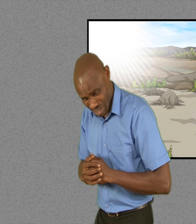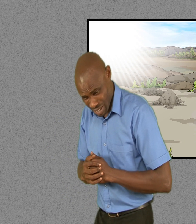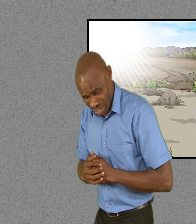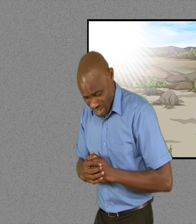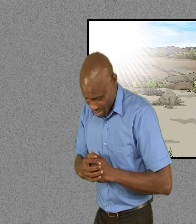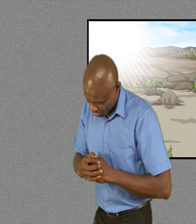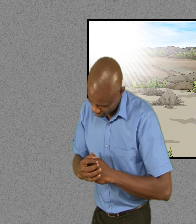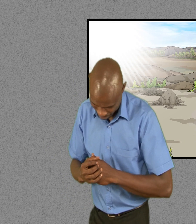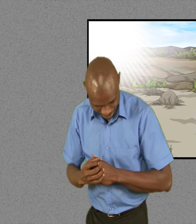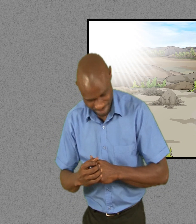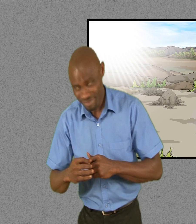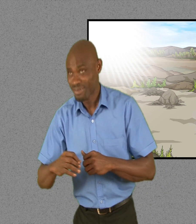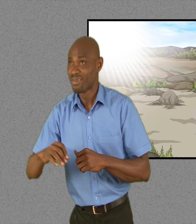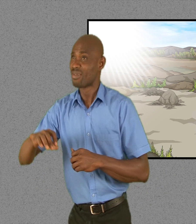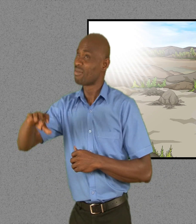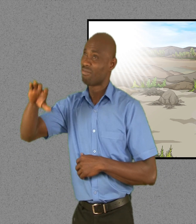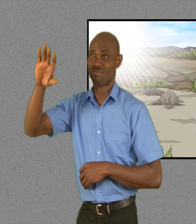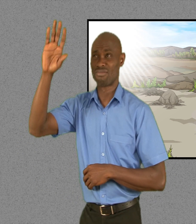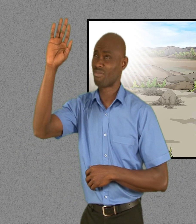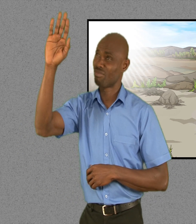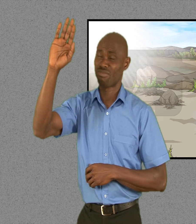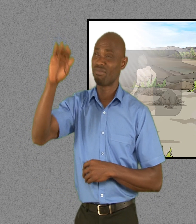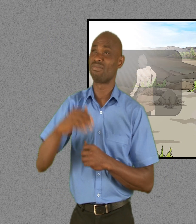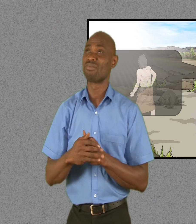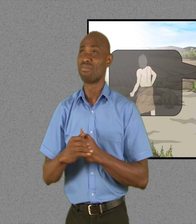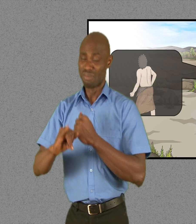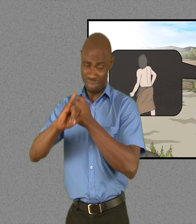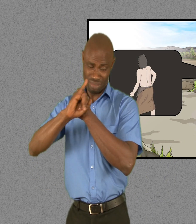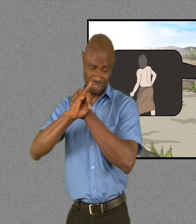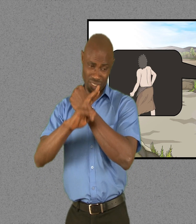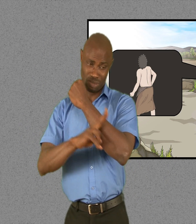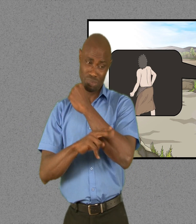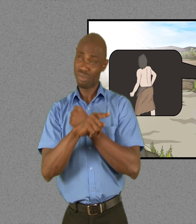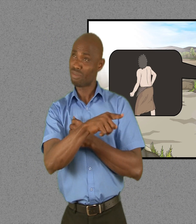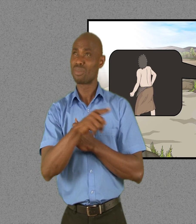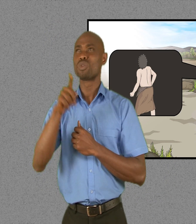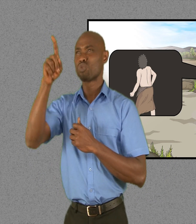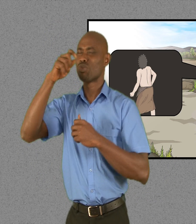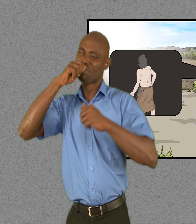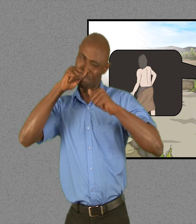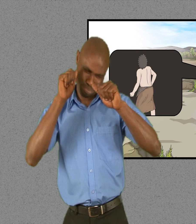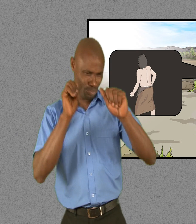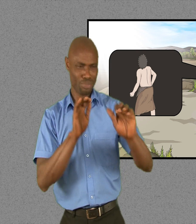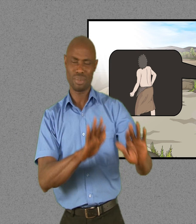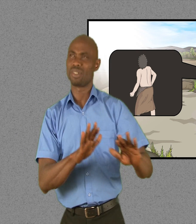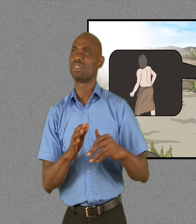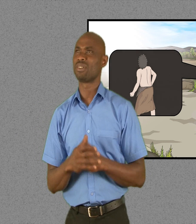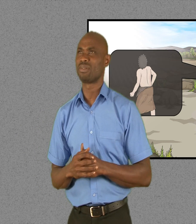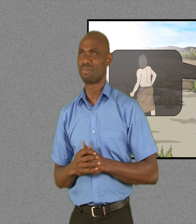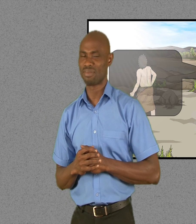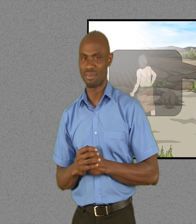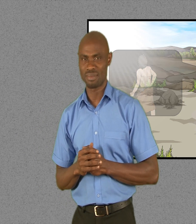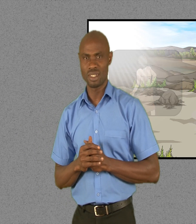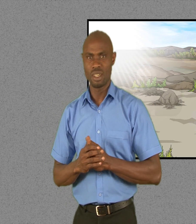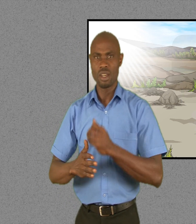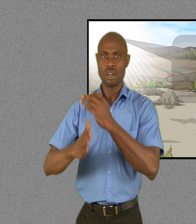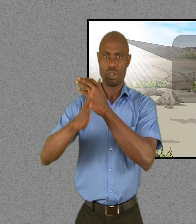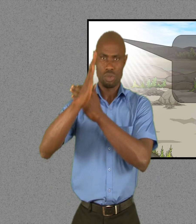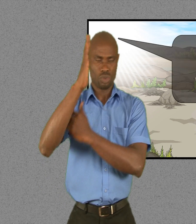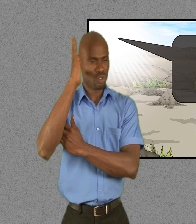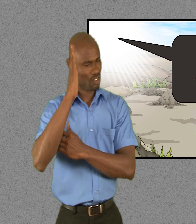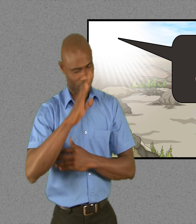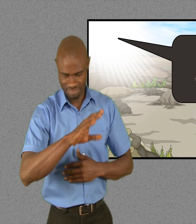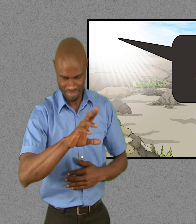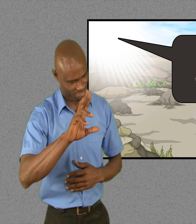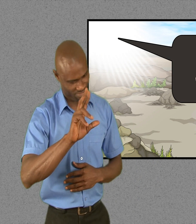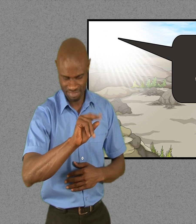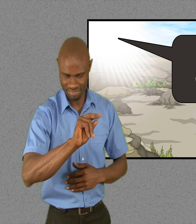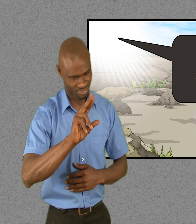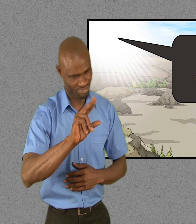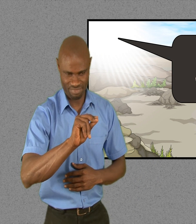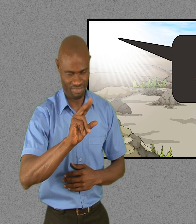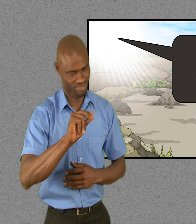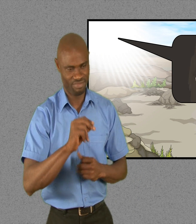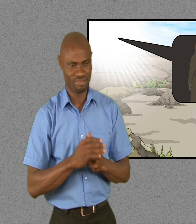And Abraham said to God, “O that Ishmael might live under Your blessing!”